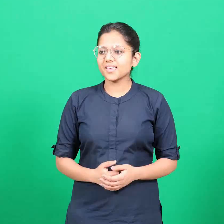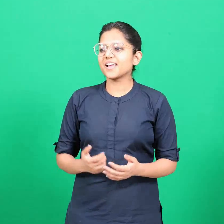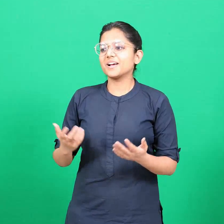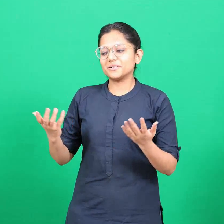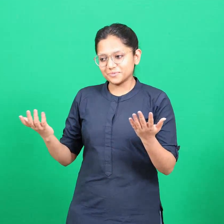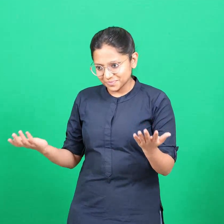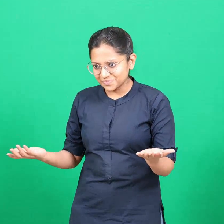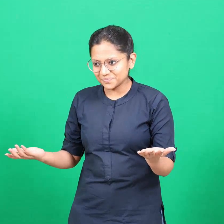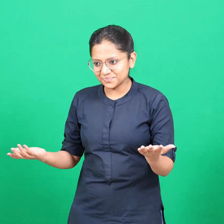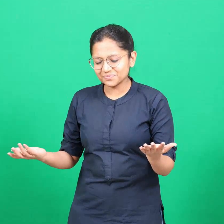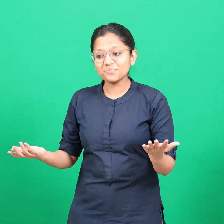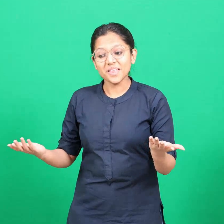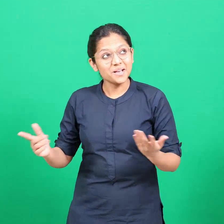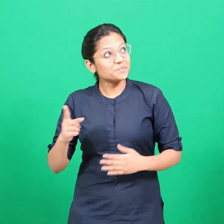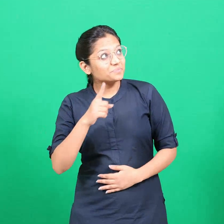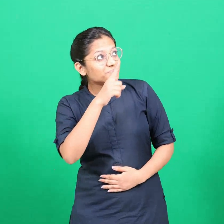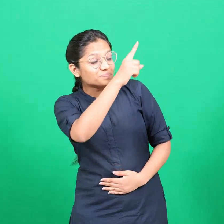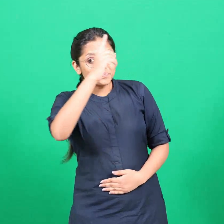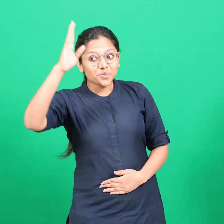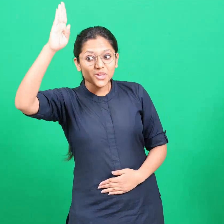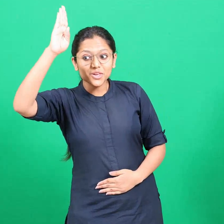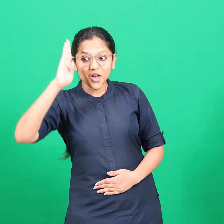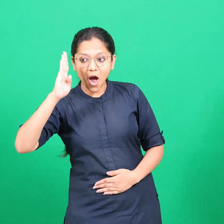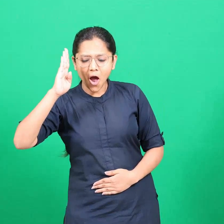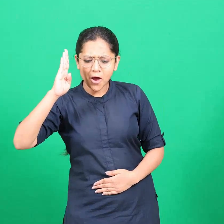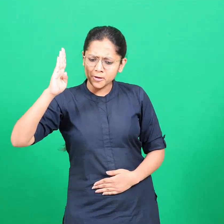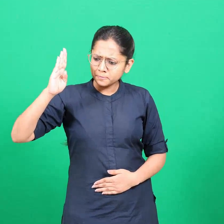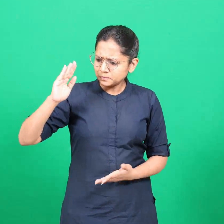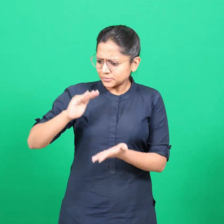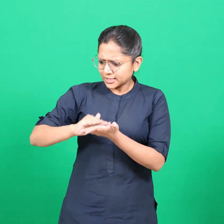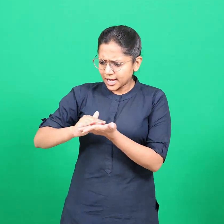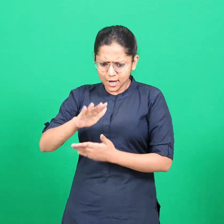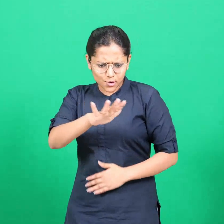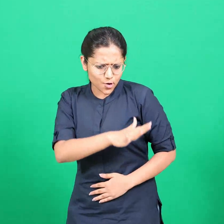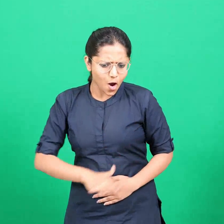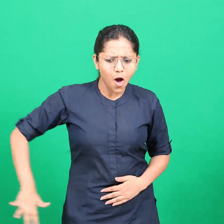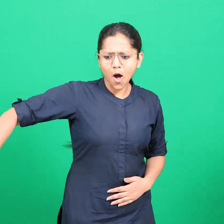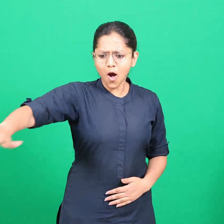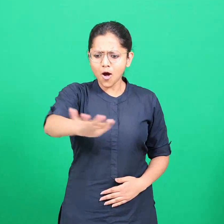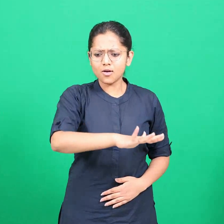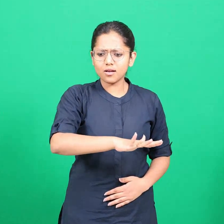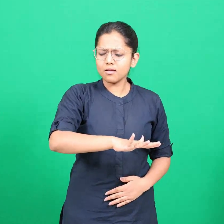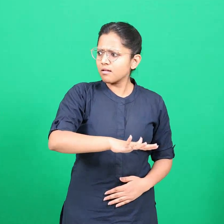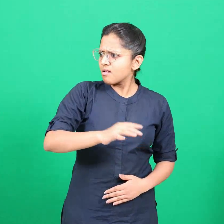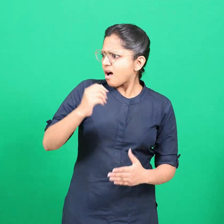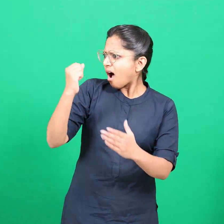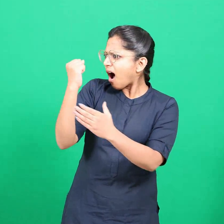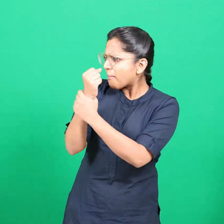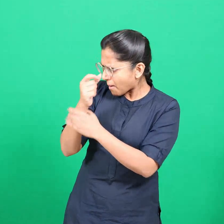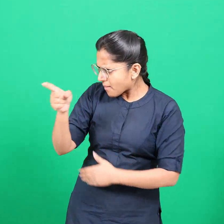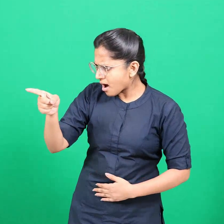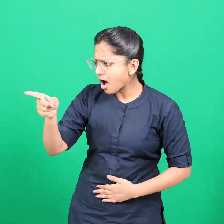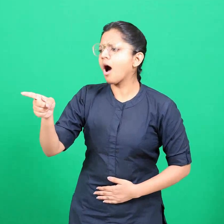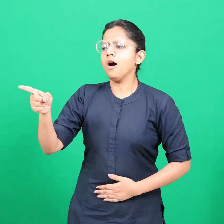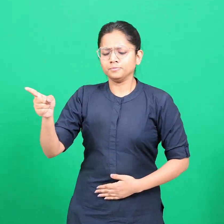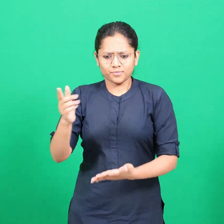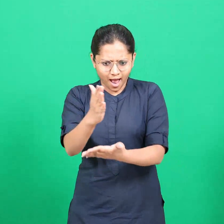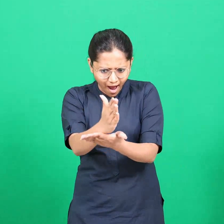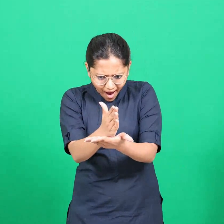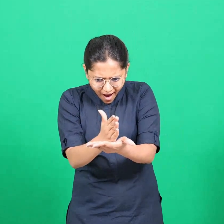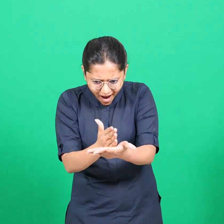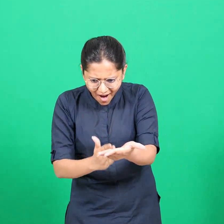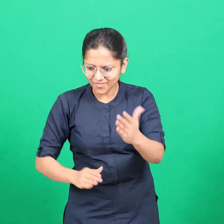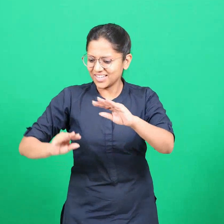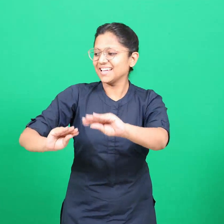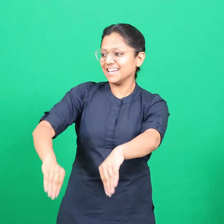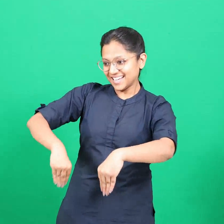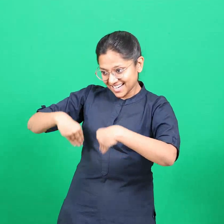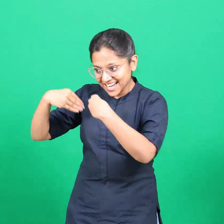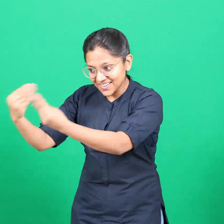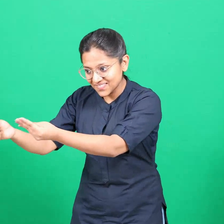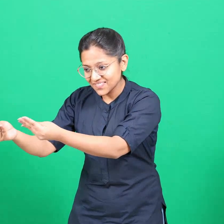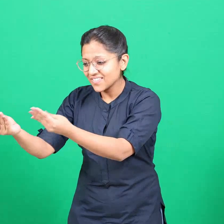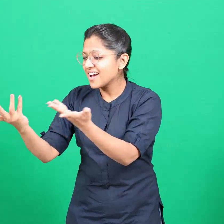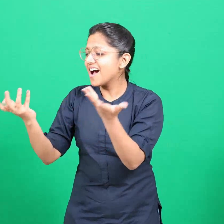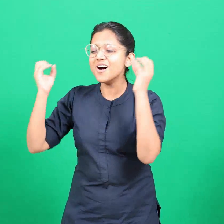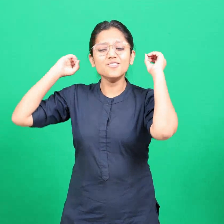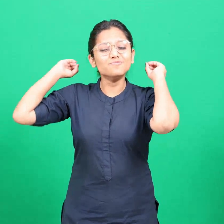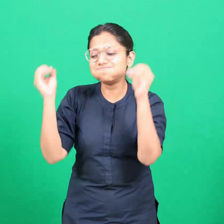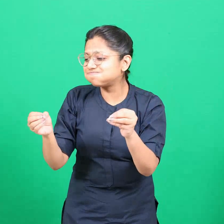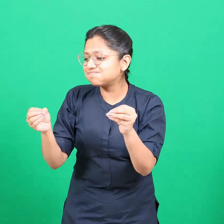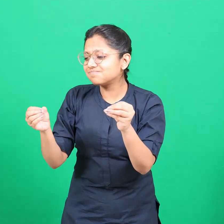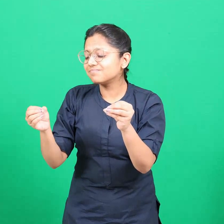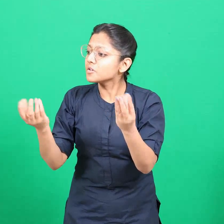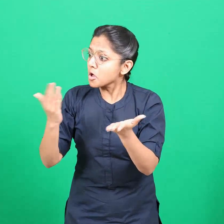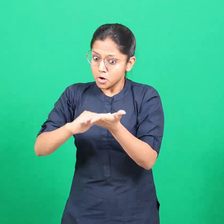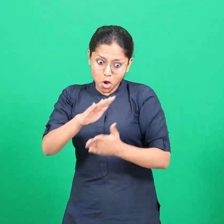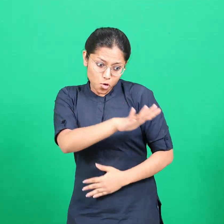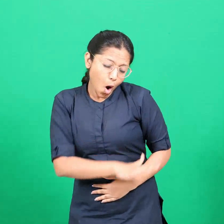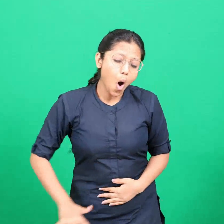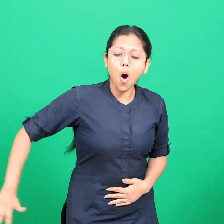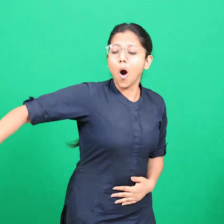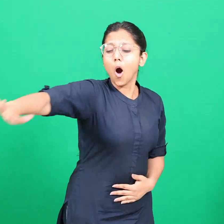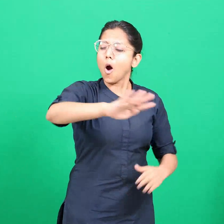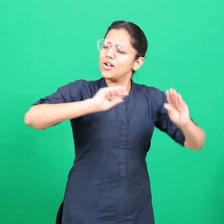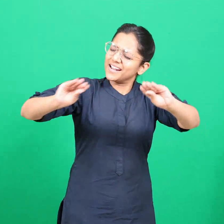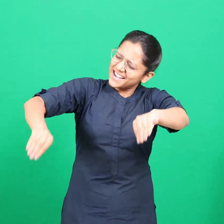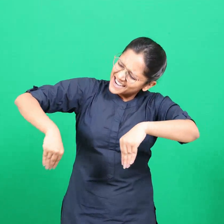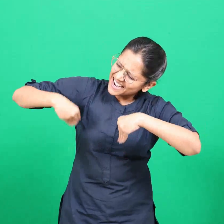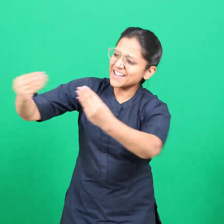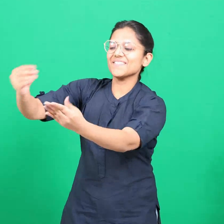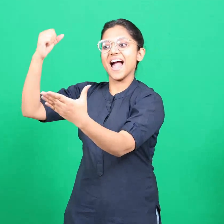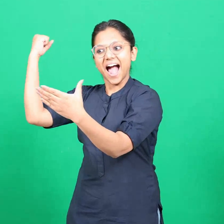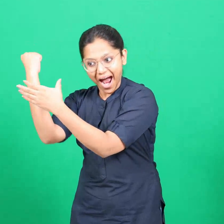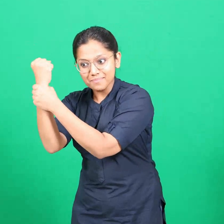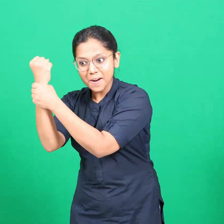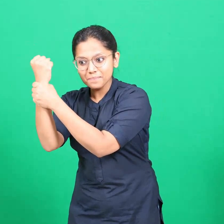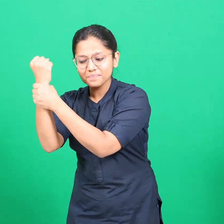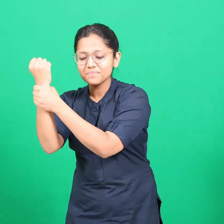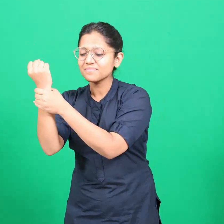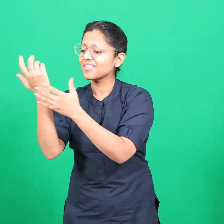He gave him no inheritance here, not even a foot of ground.